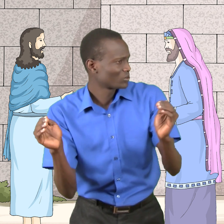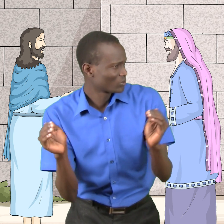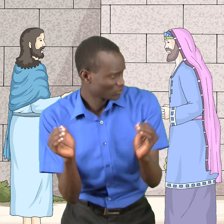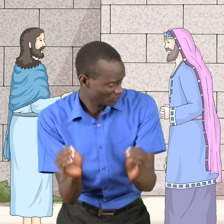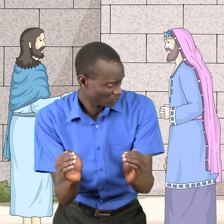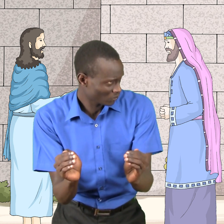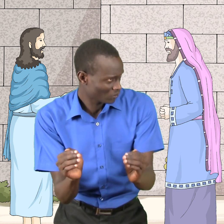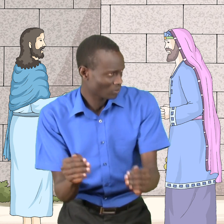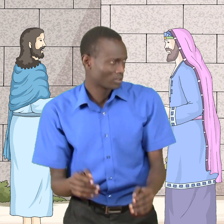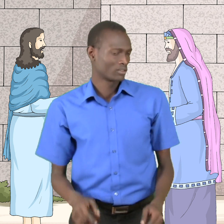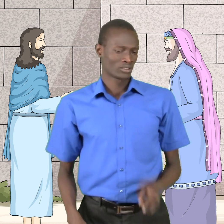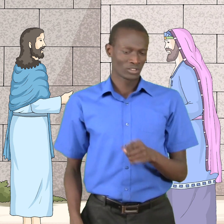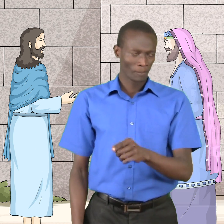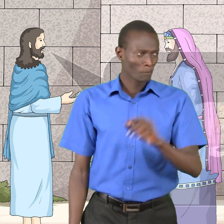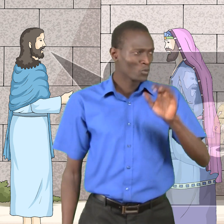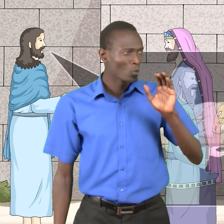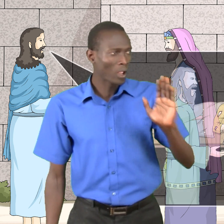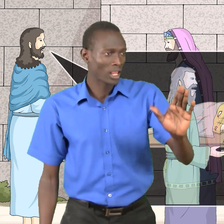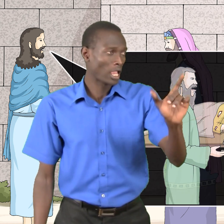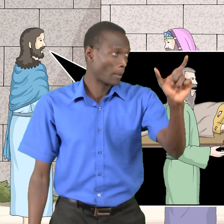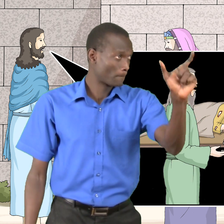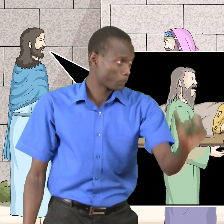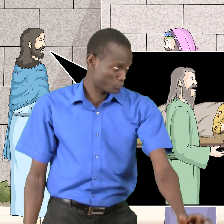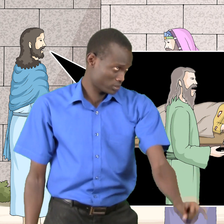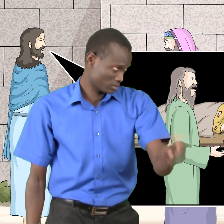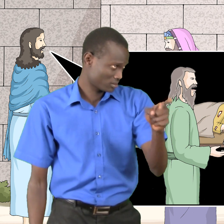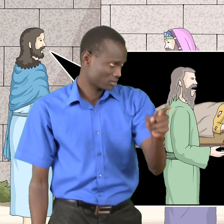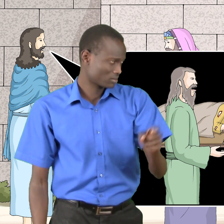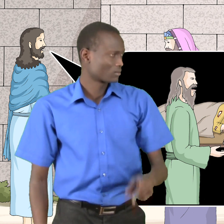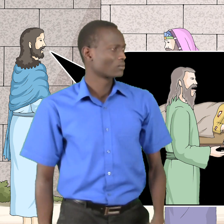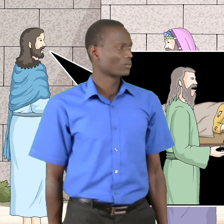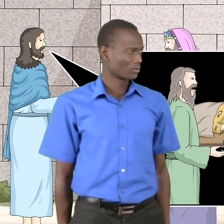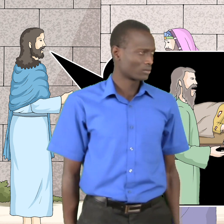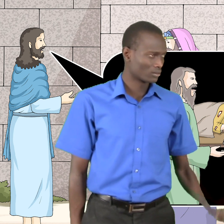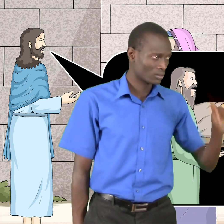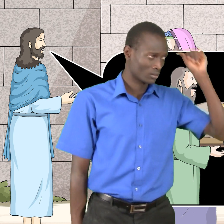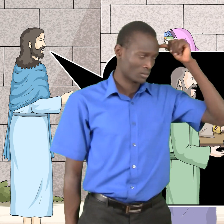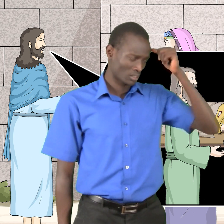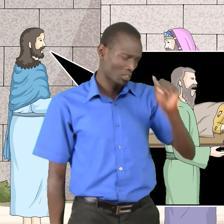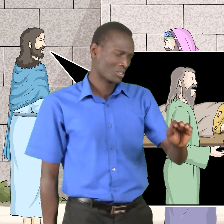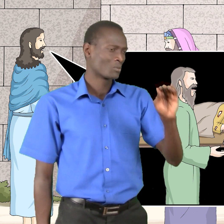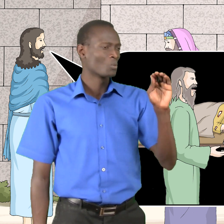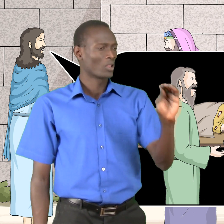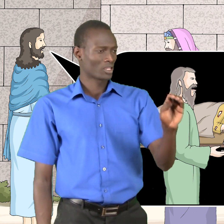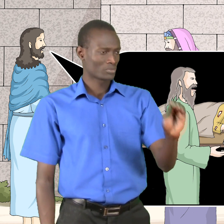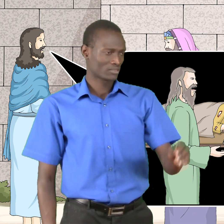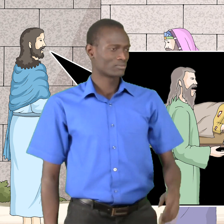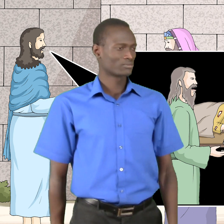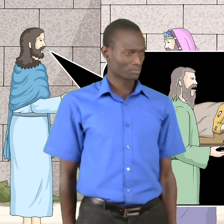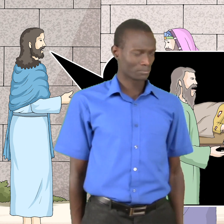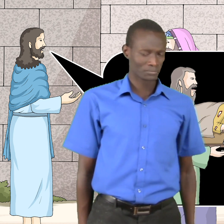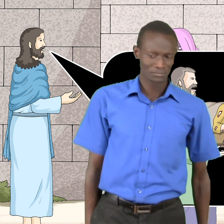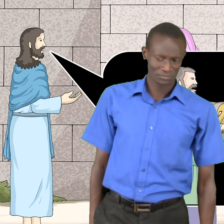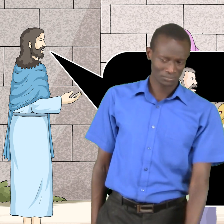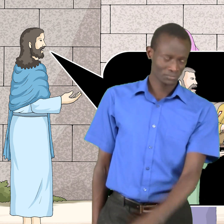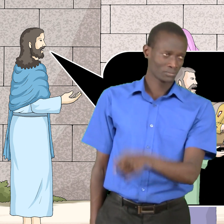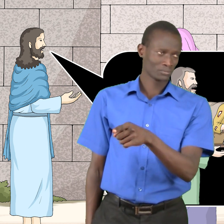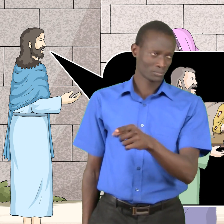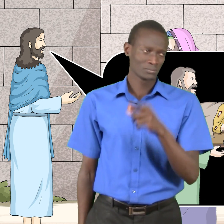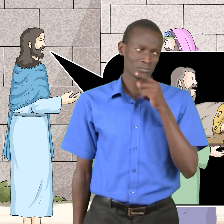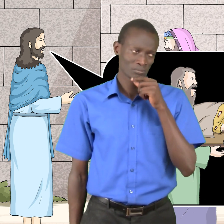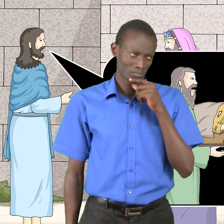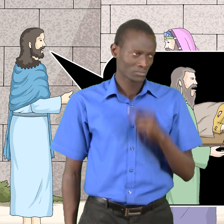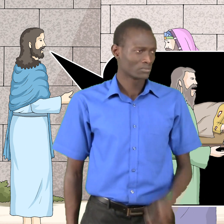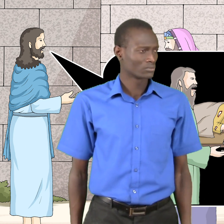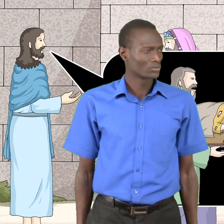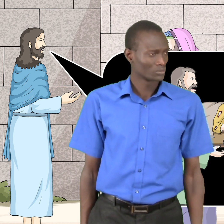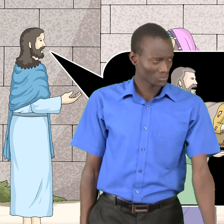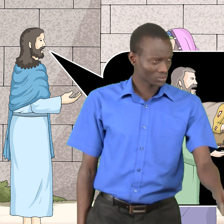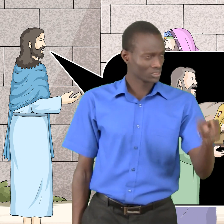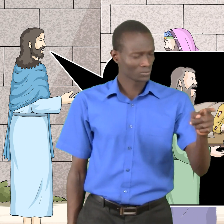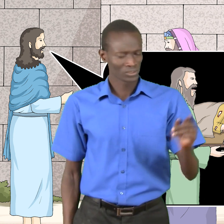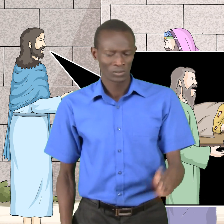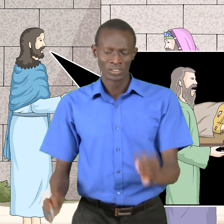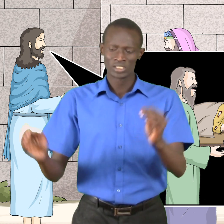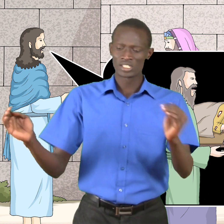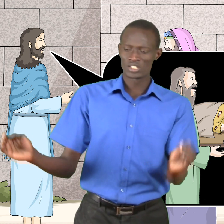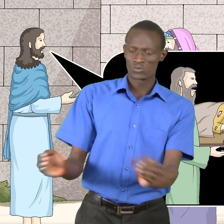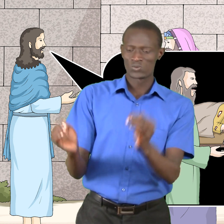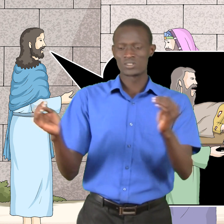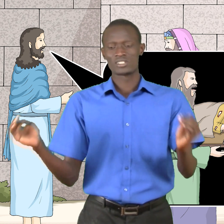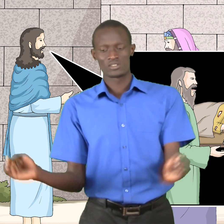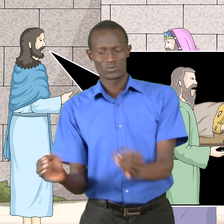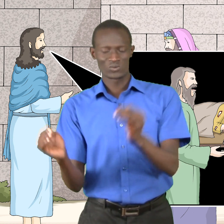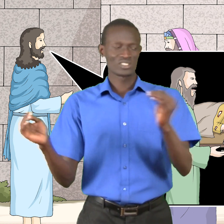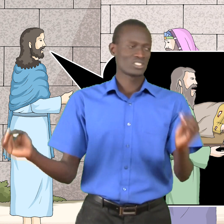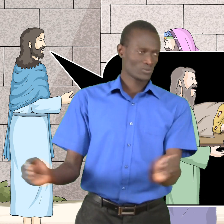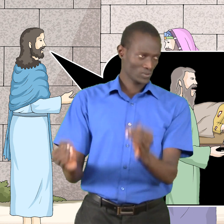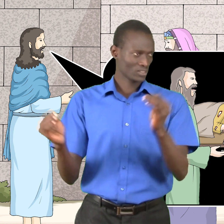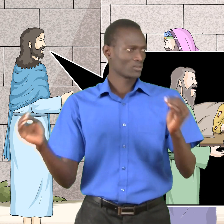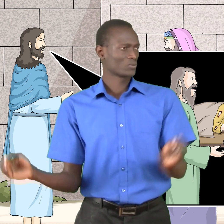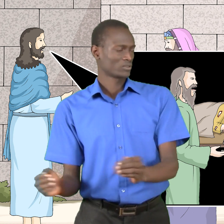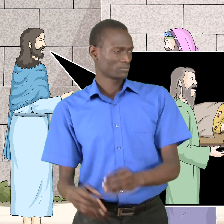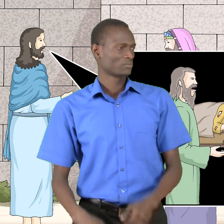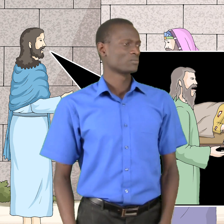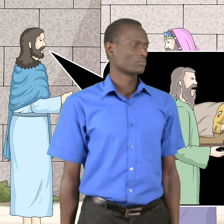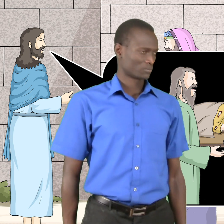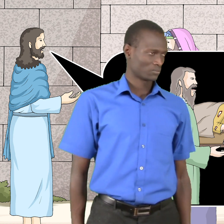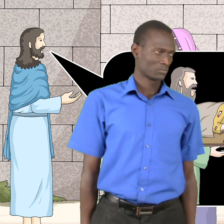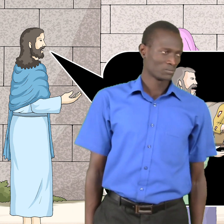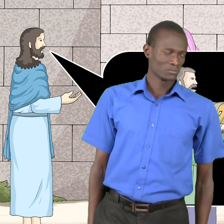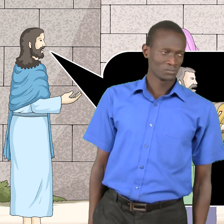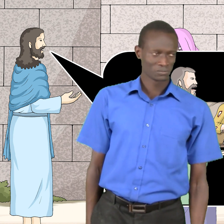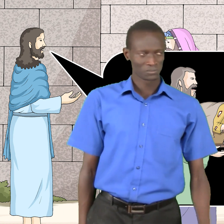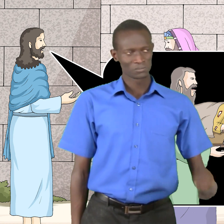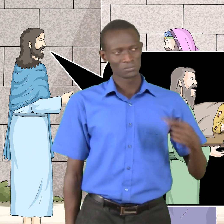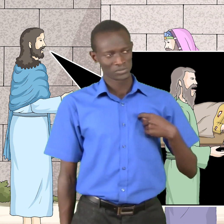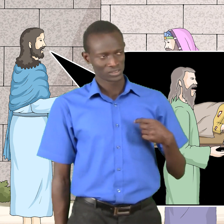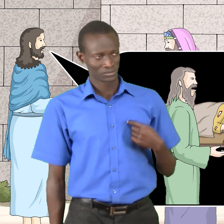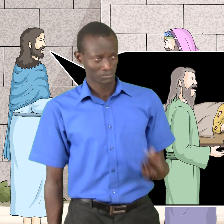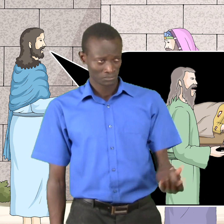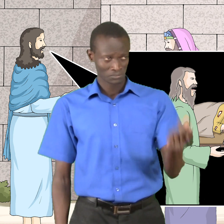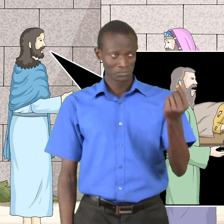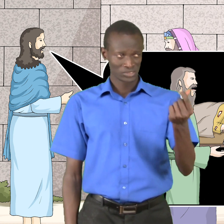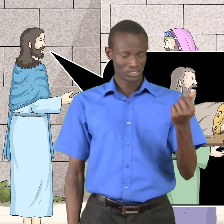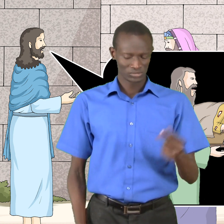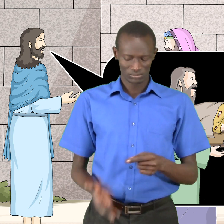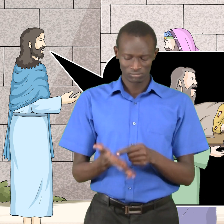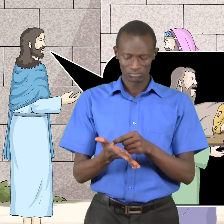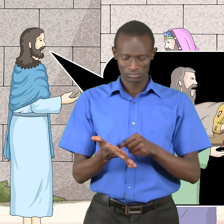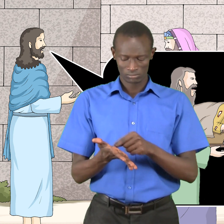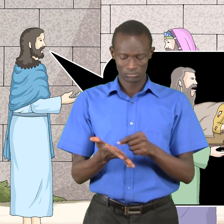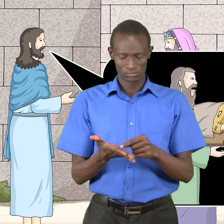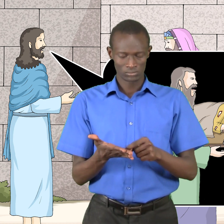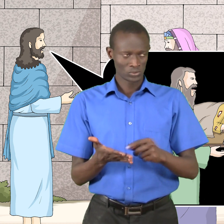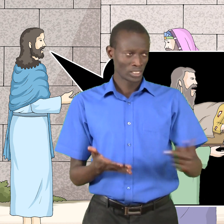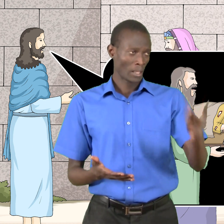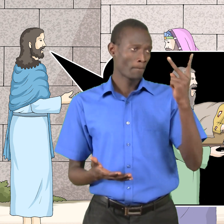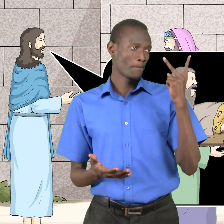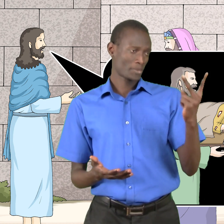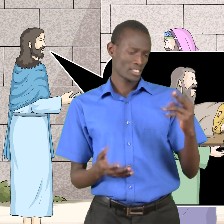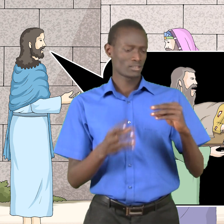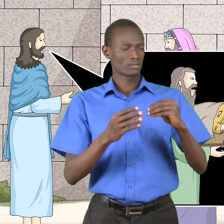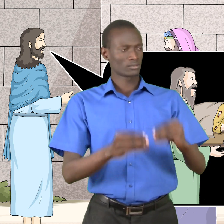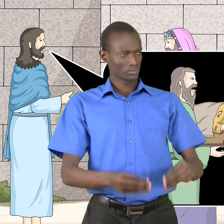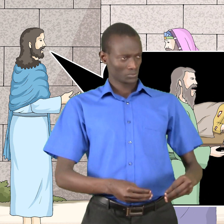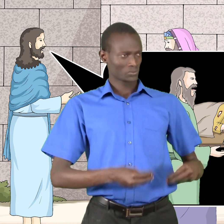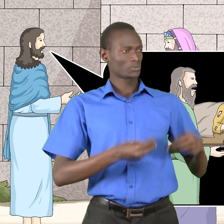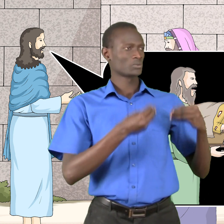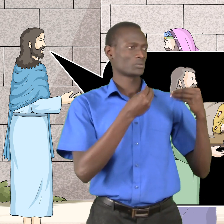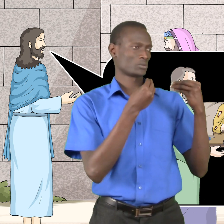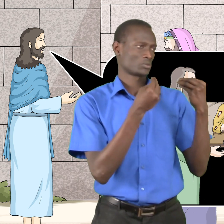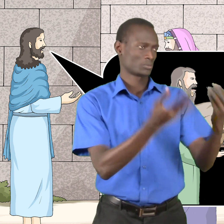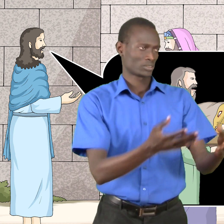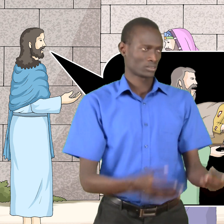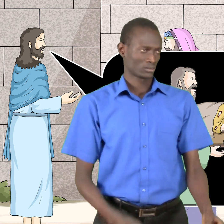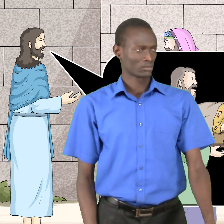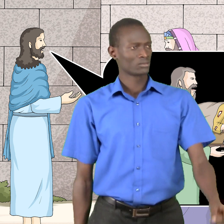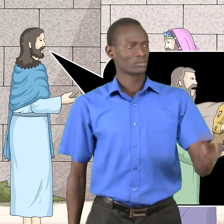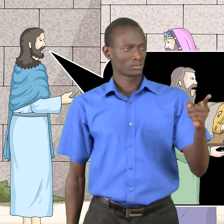The next day he took out two denarii and gave them to the innkeeper.